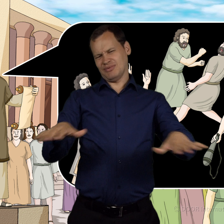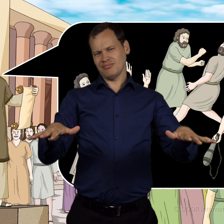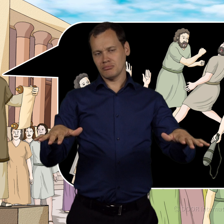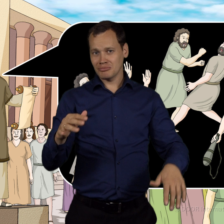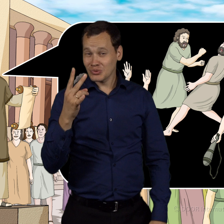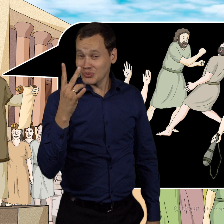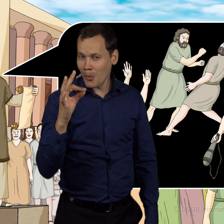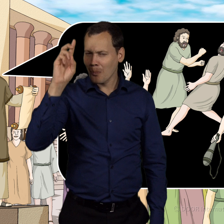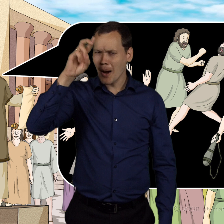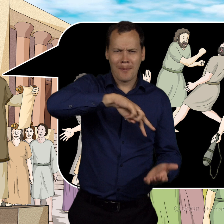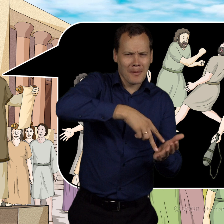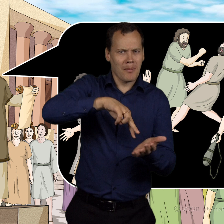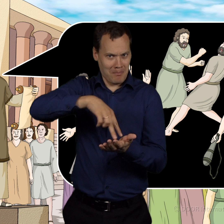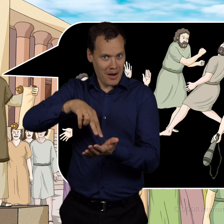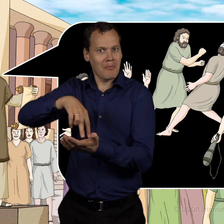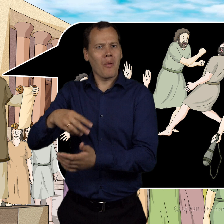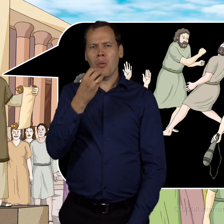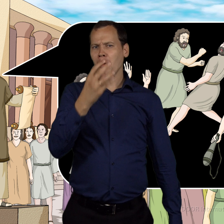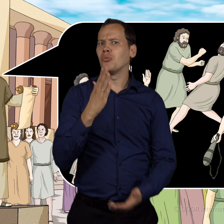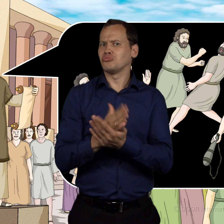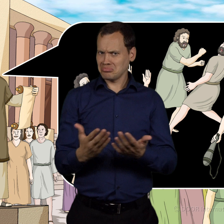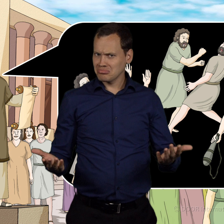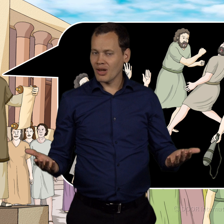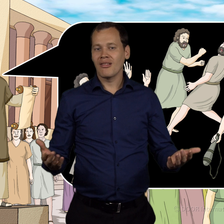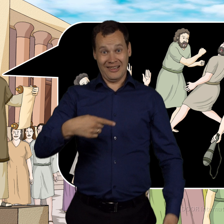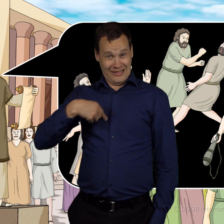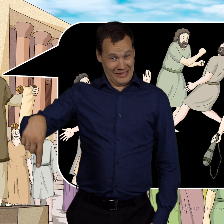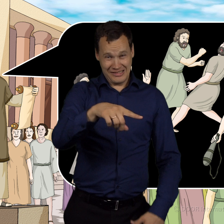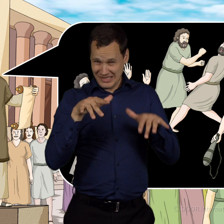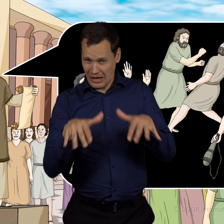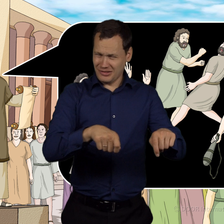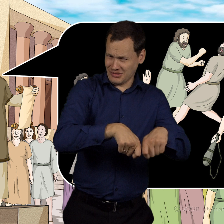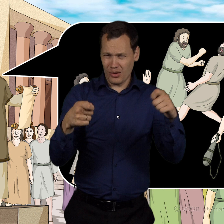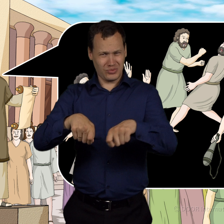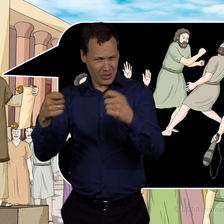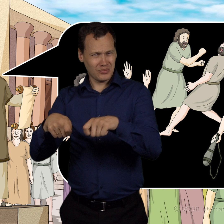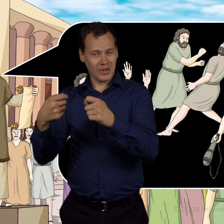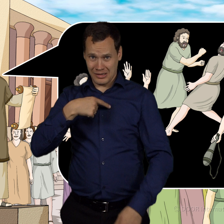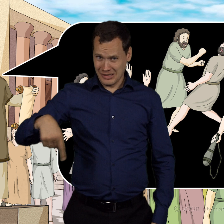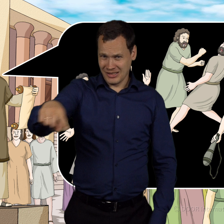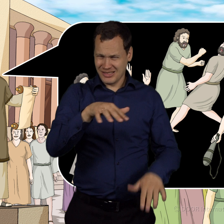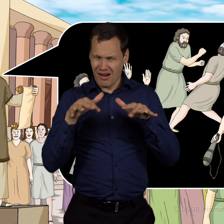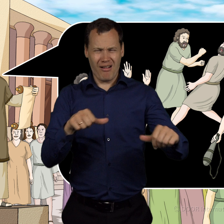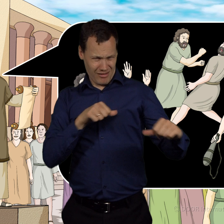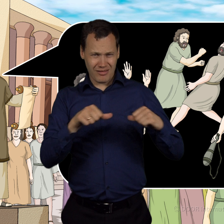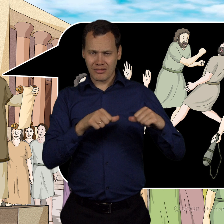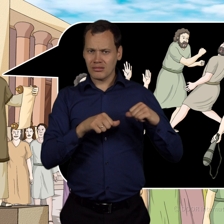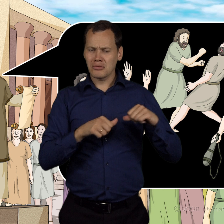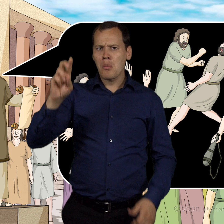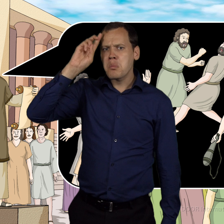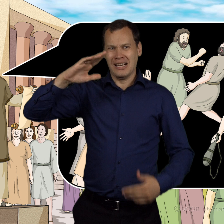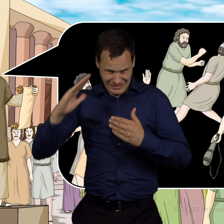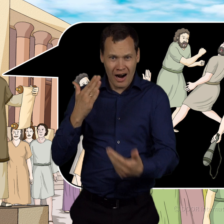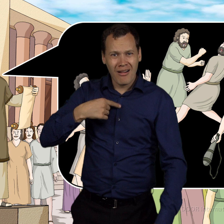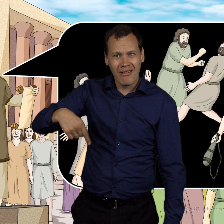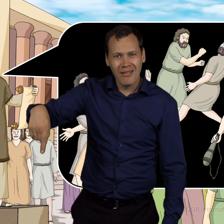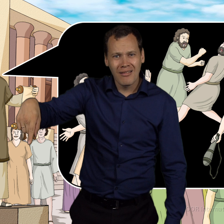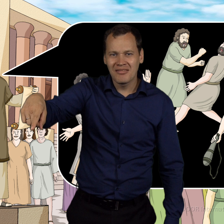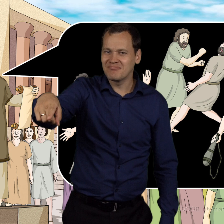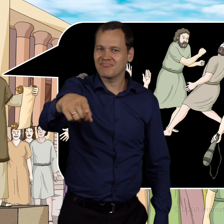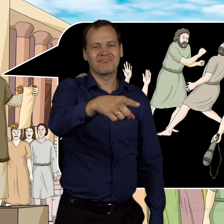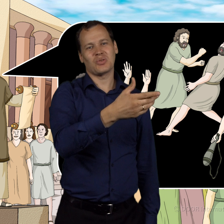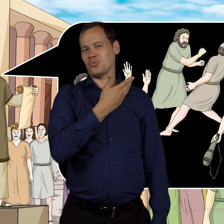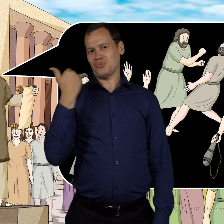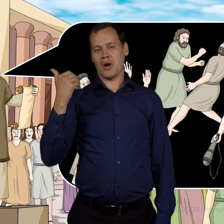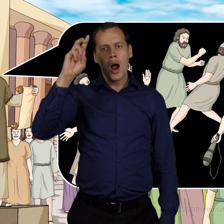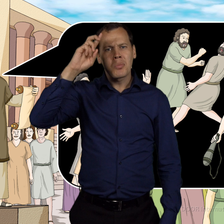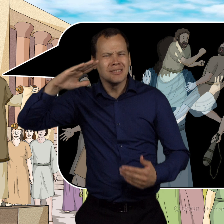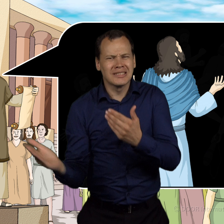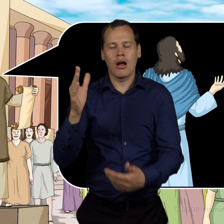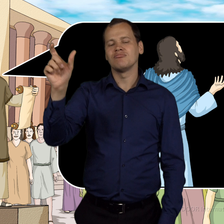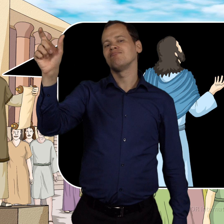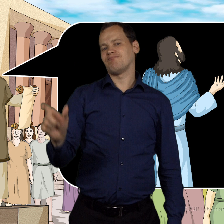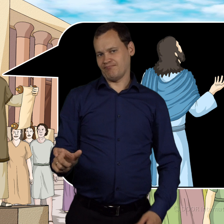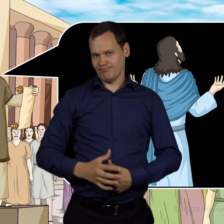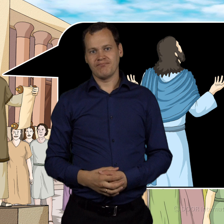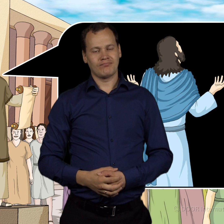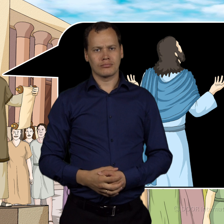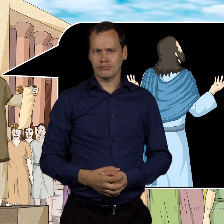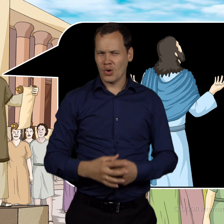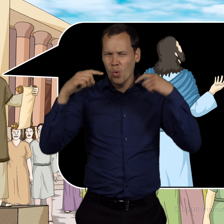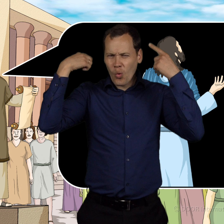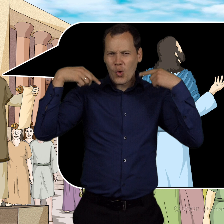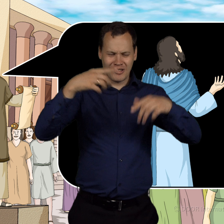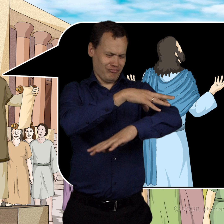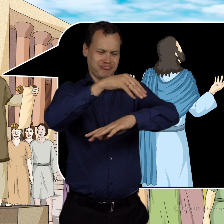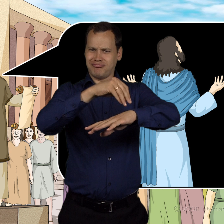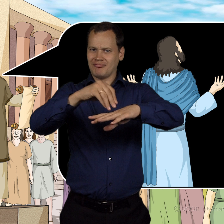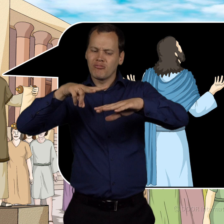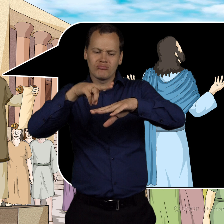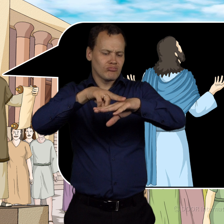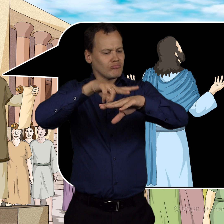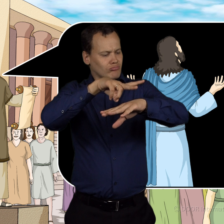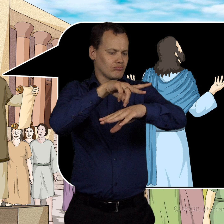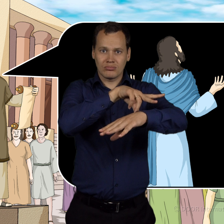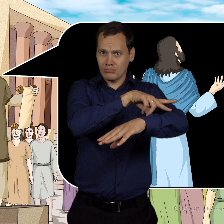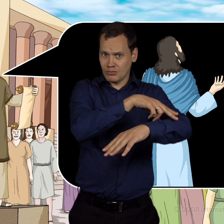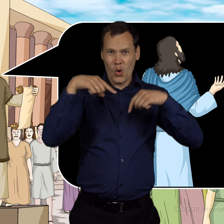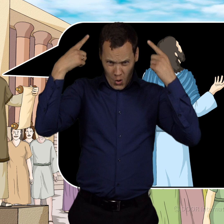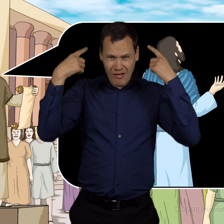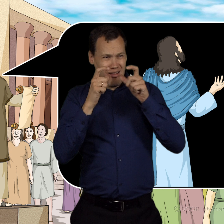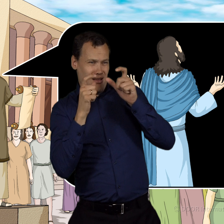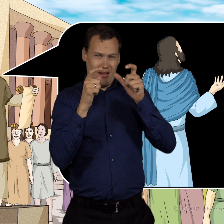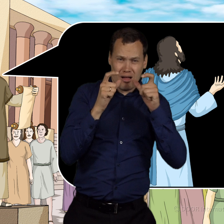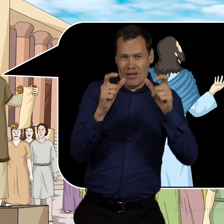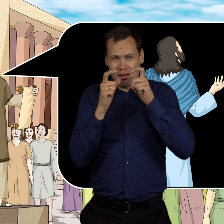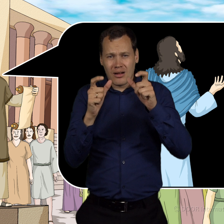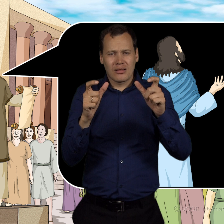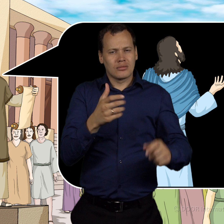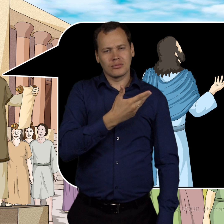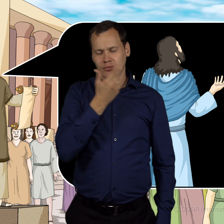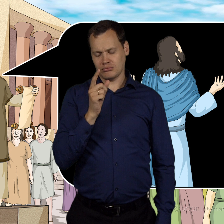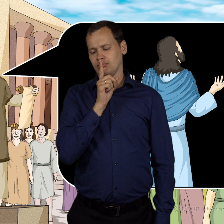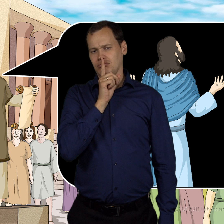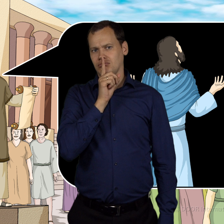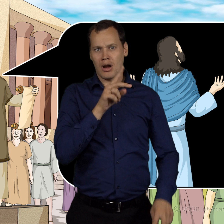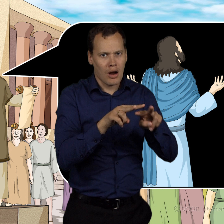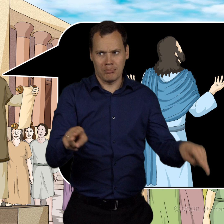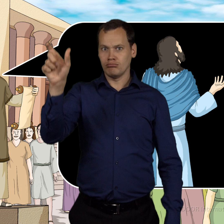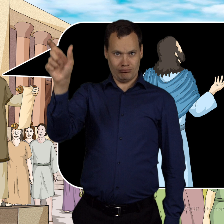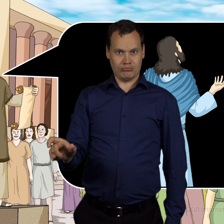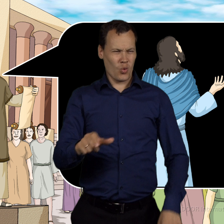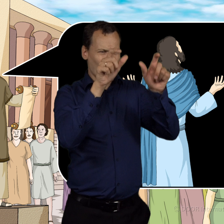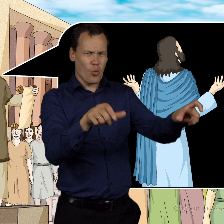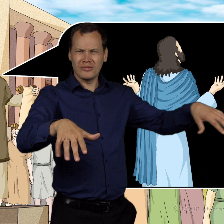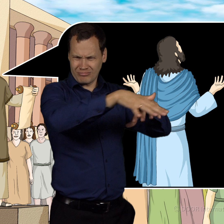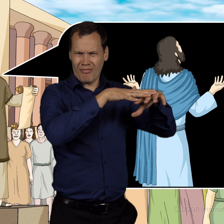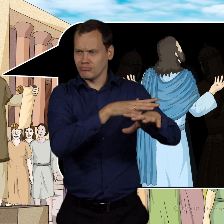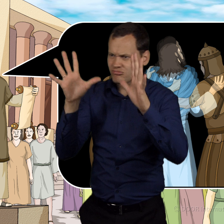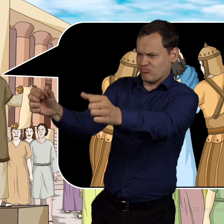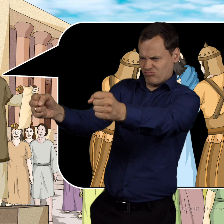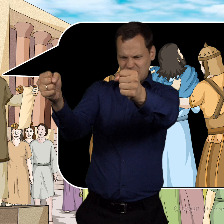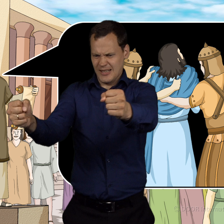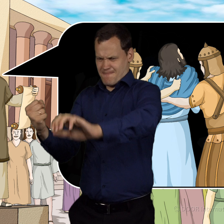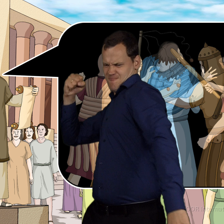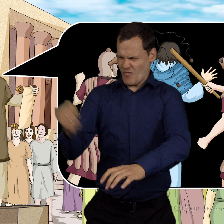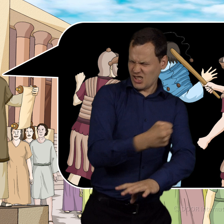and the LORD has laid upon Him the iniquity of us all.